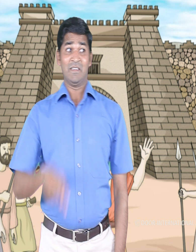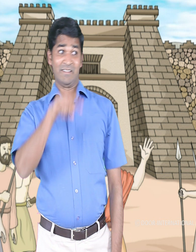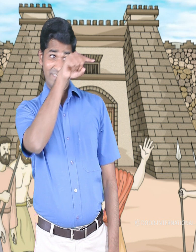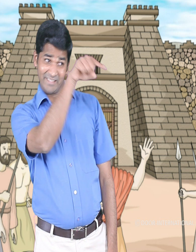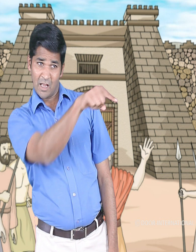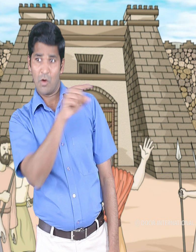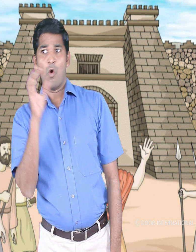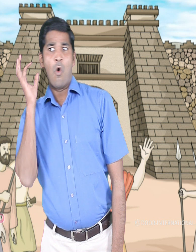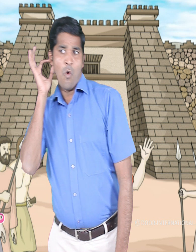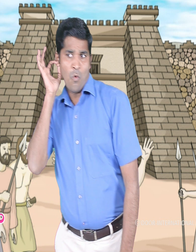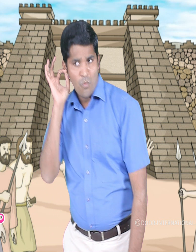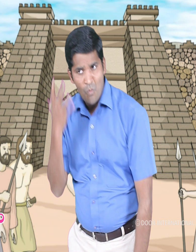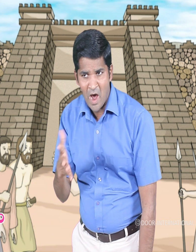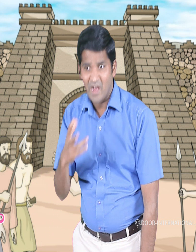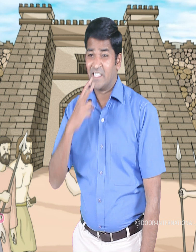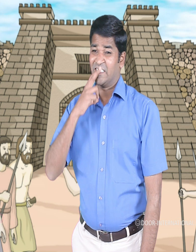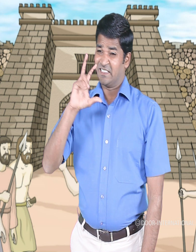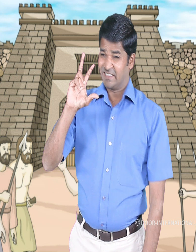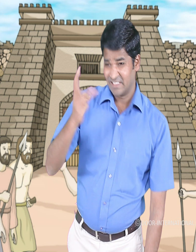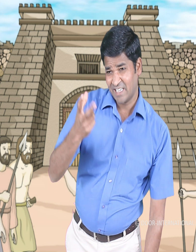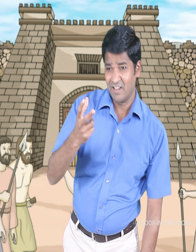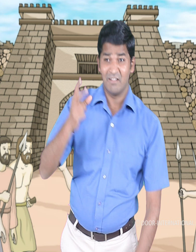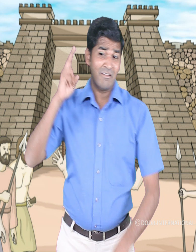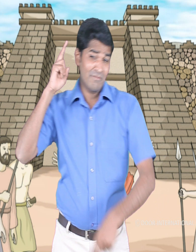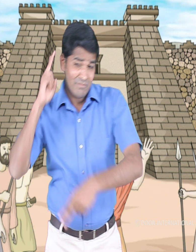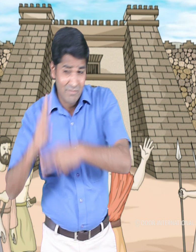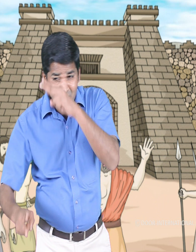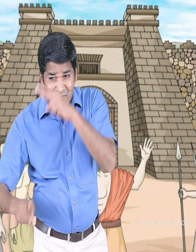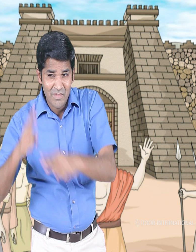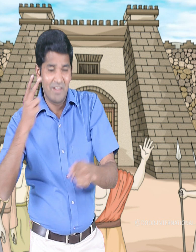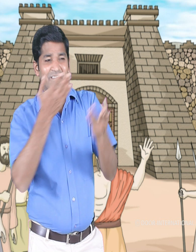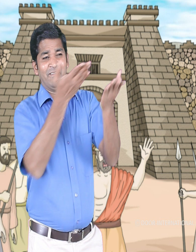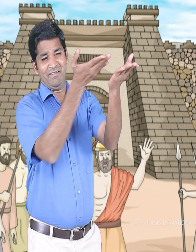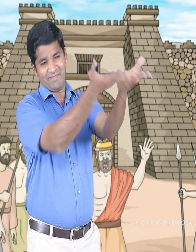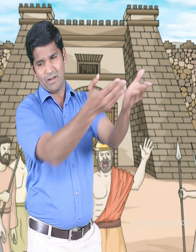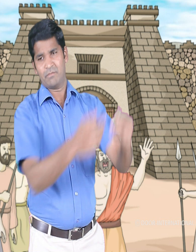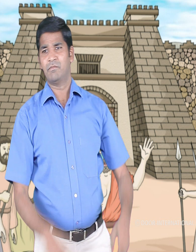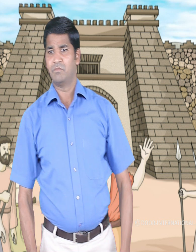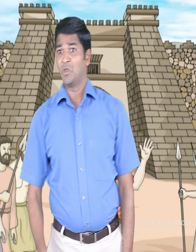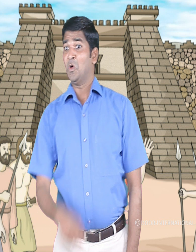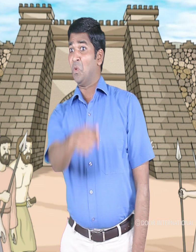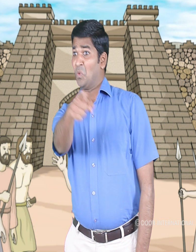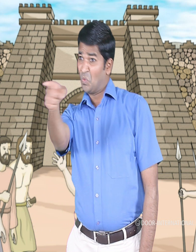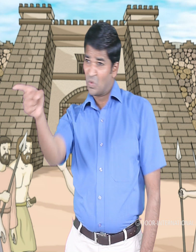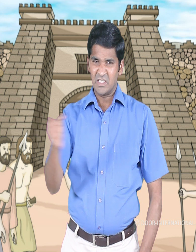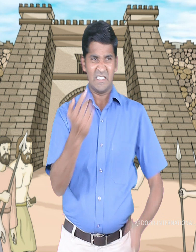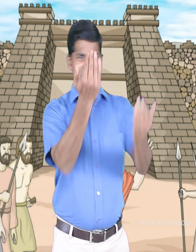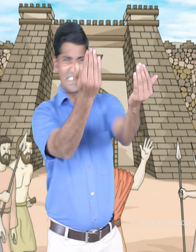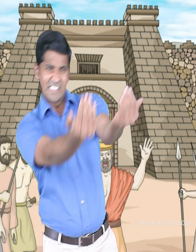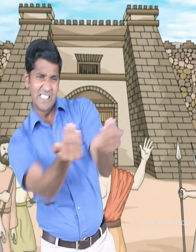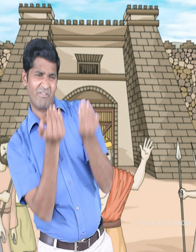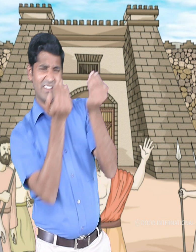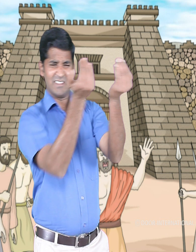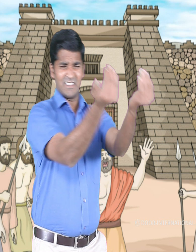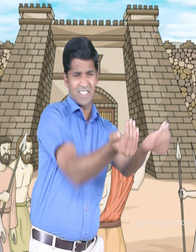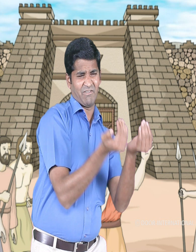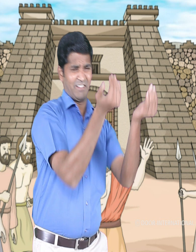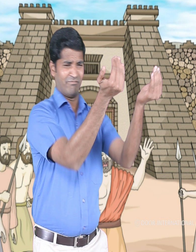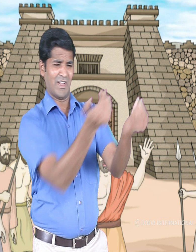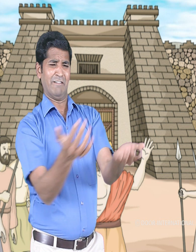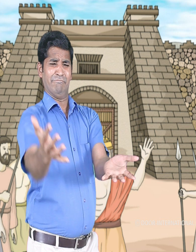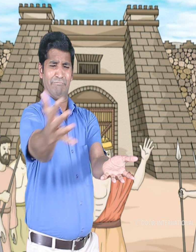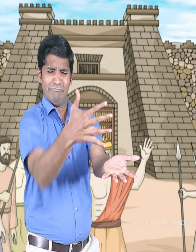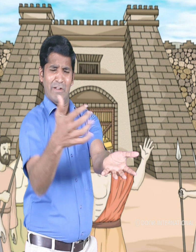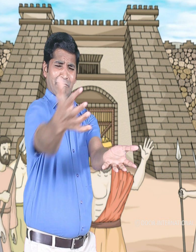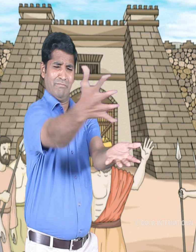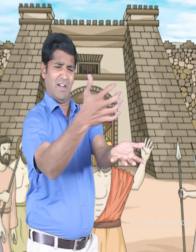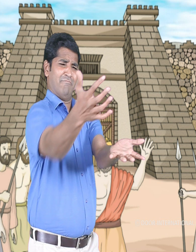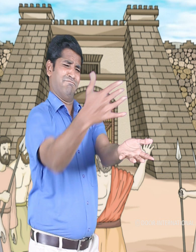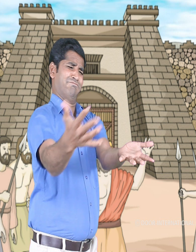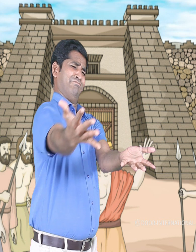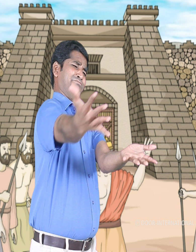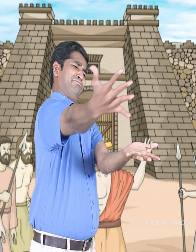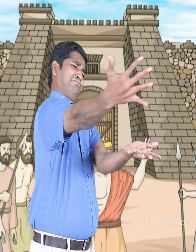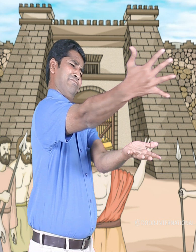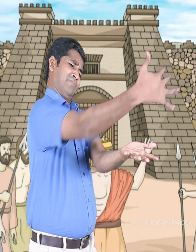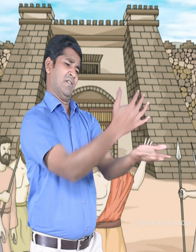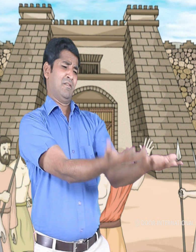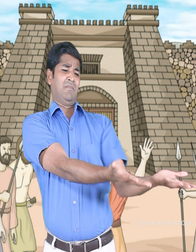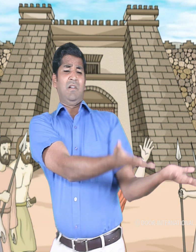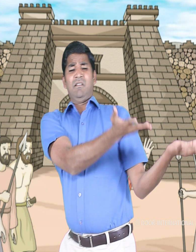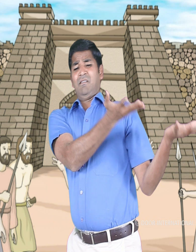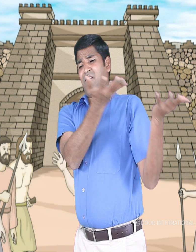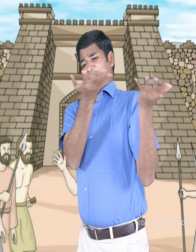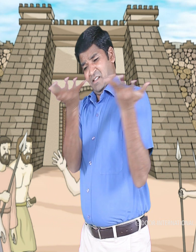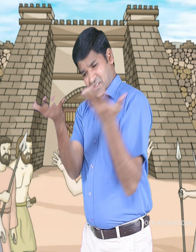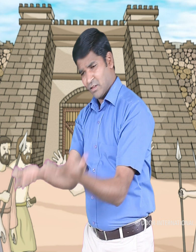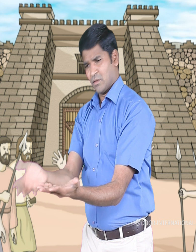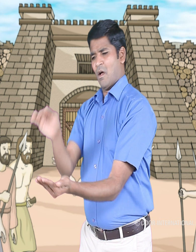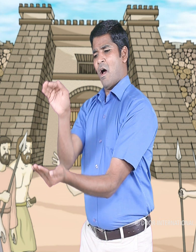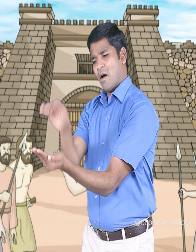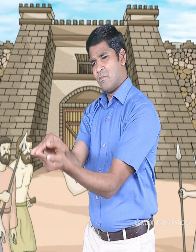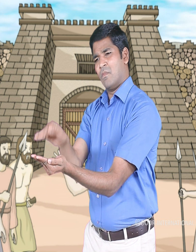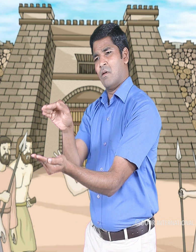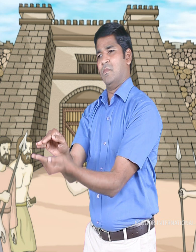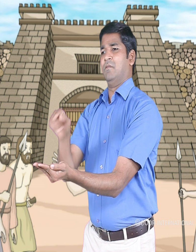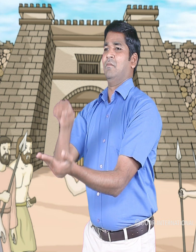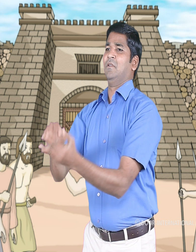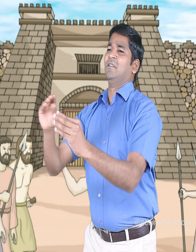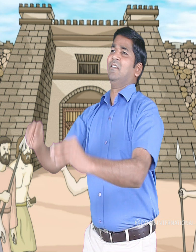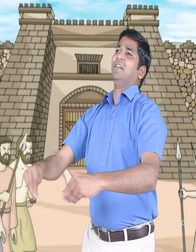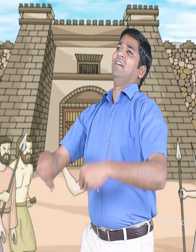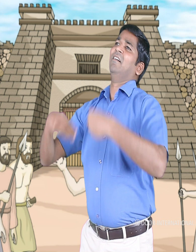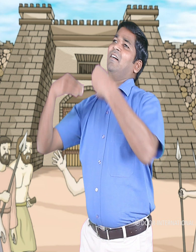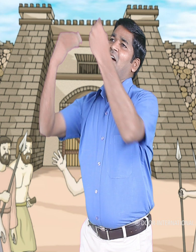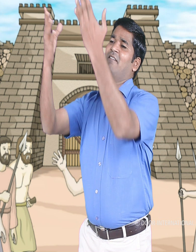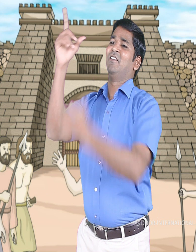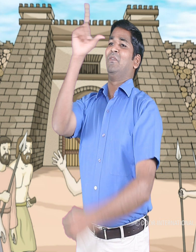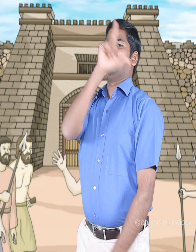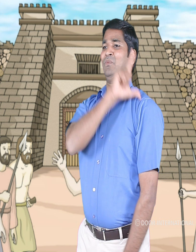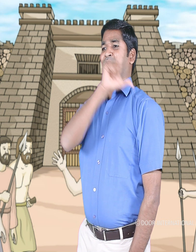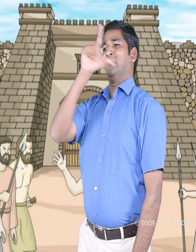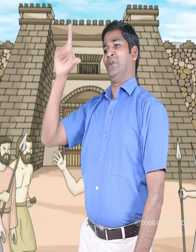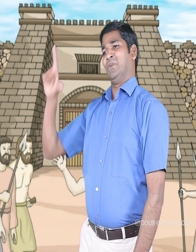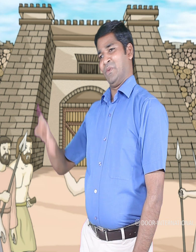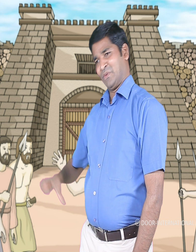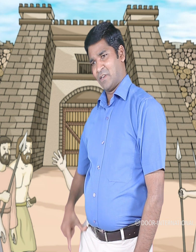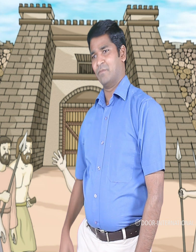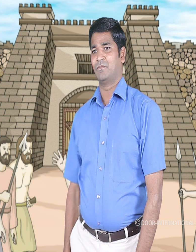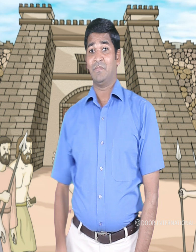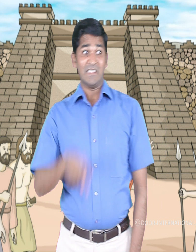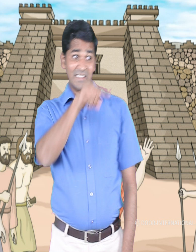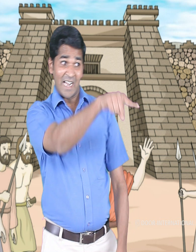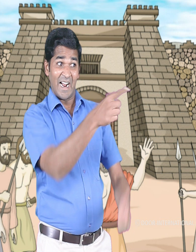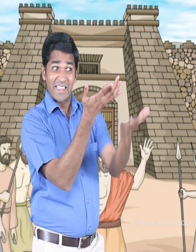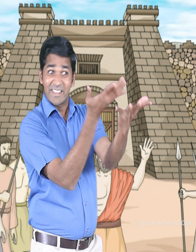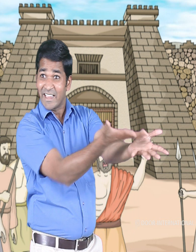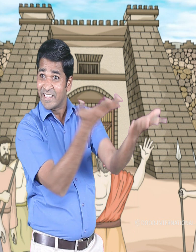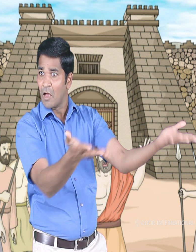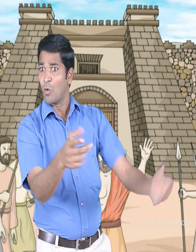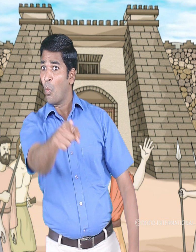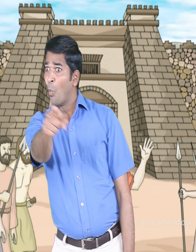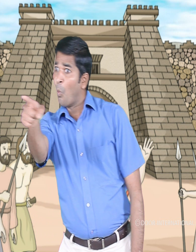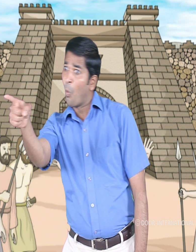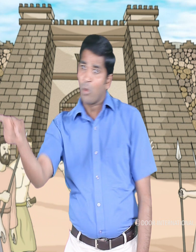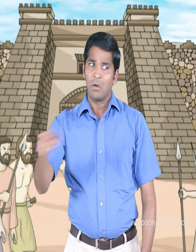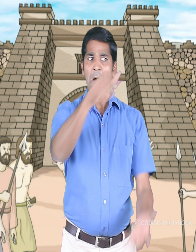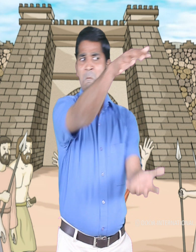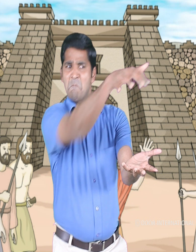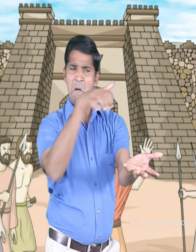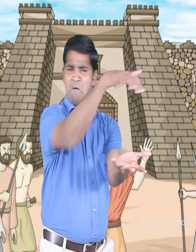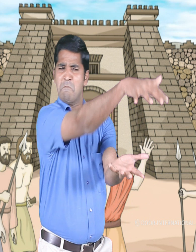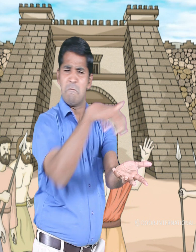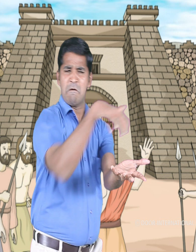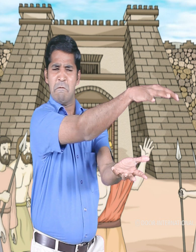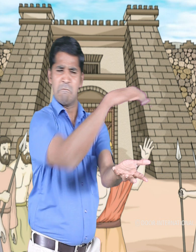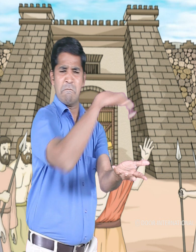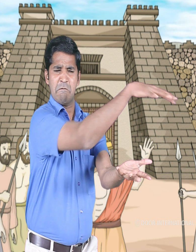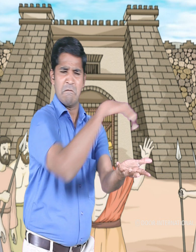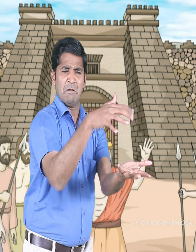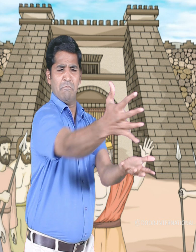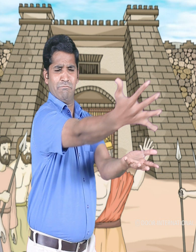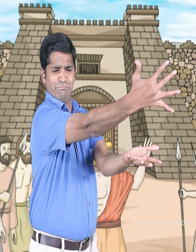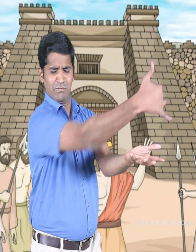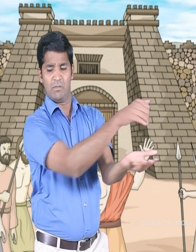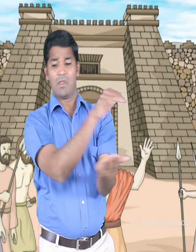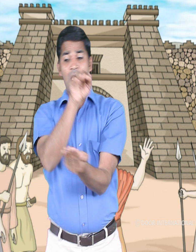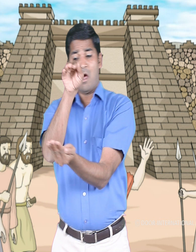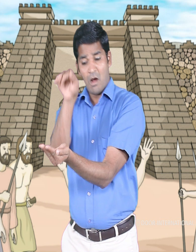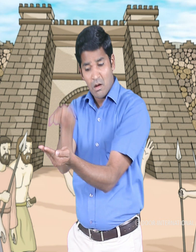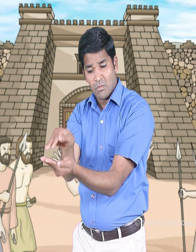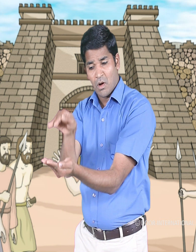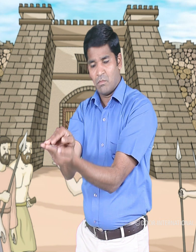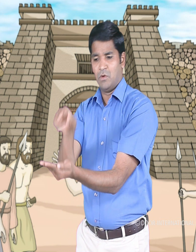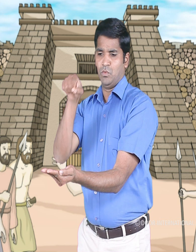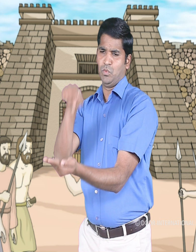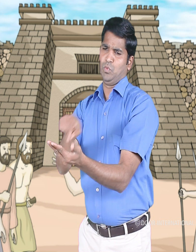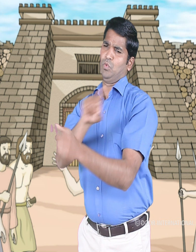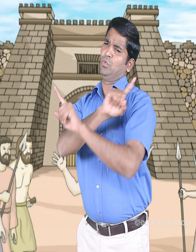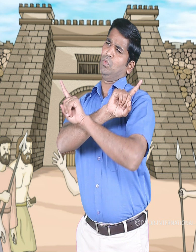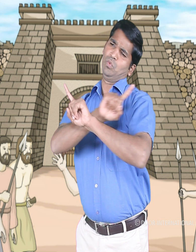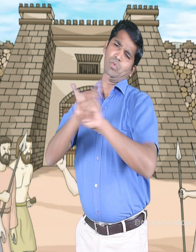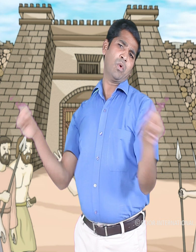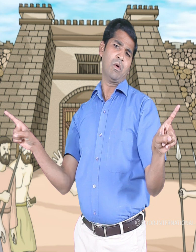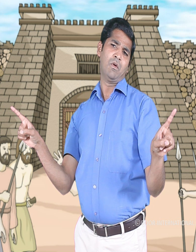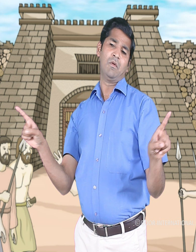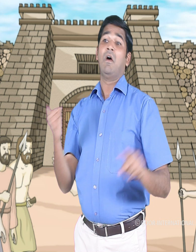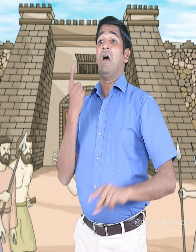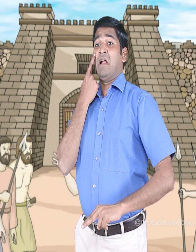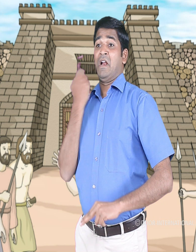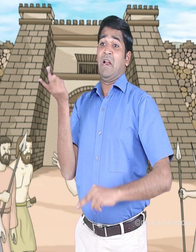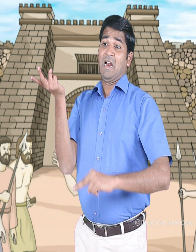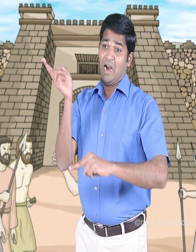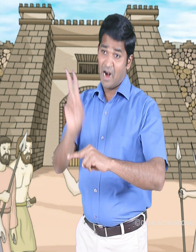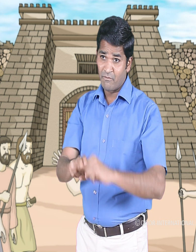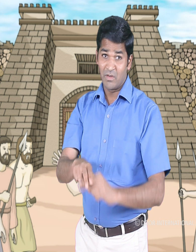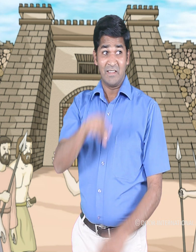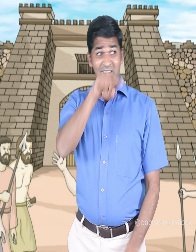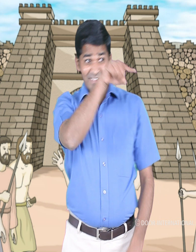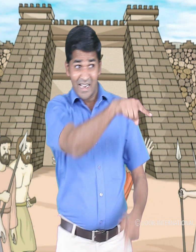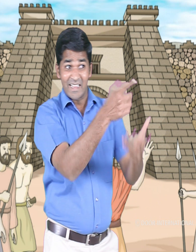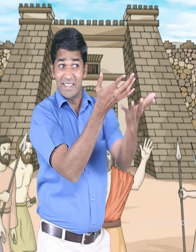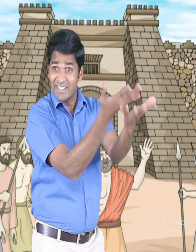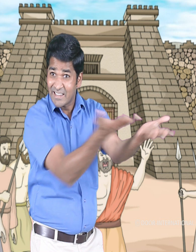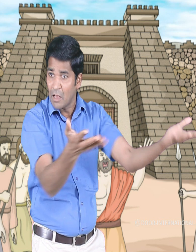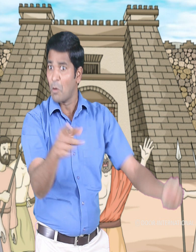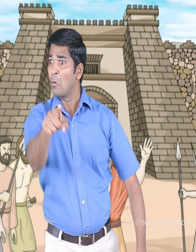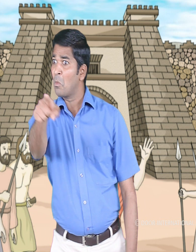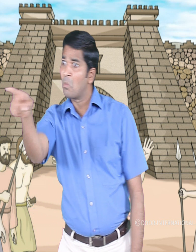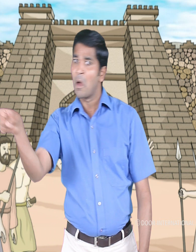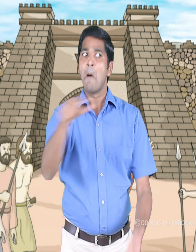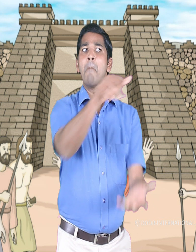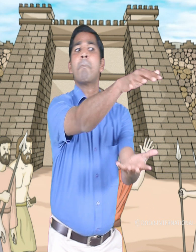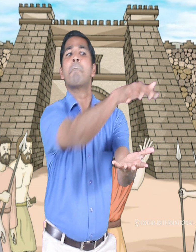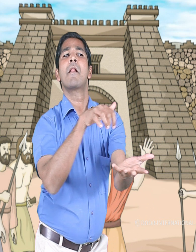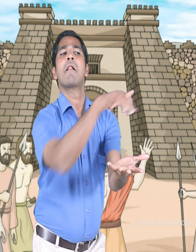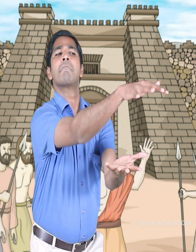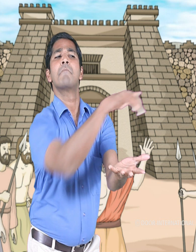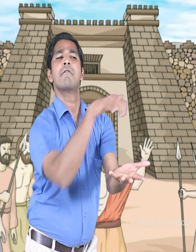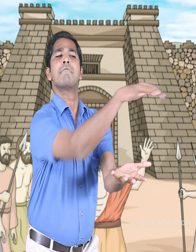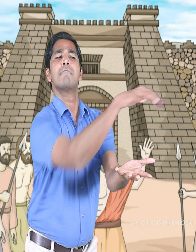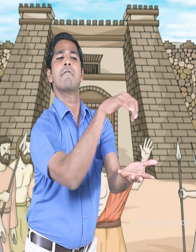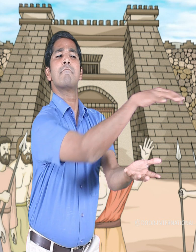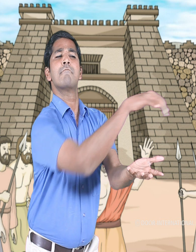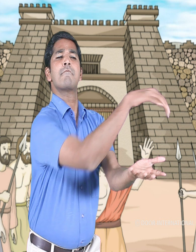Only Rahab the prostitute and all those with her in her house will live, because she hid the spies we sent.